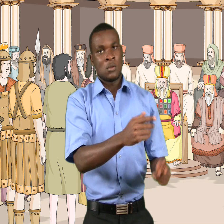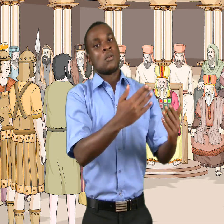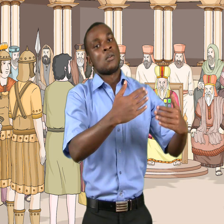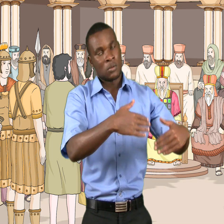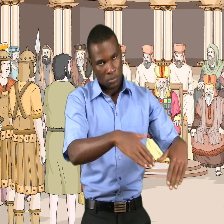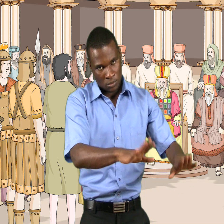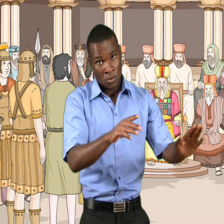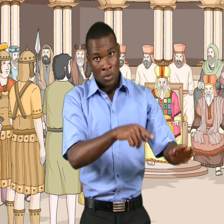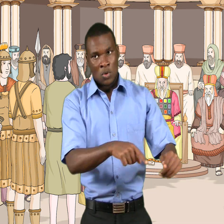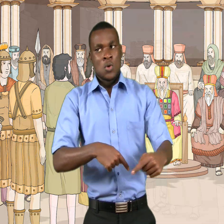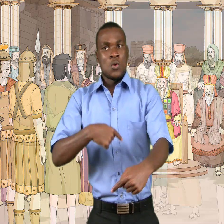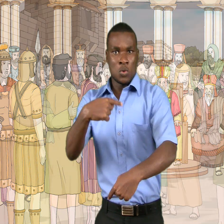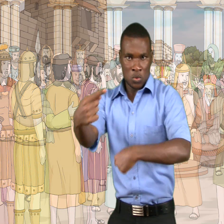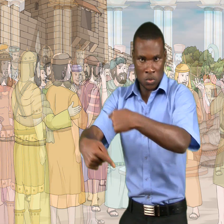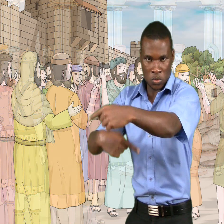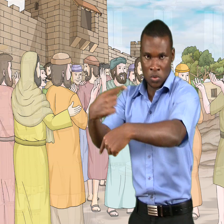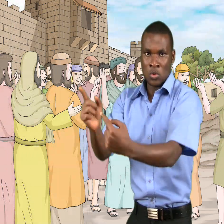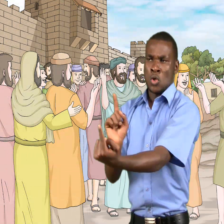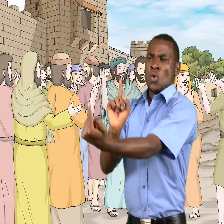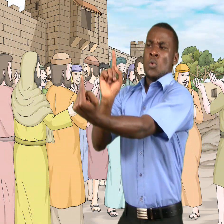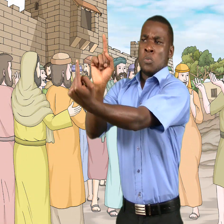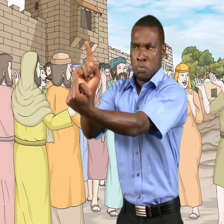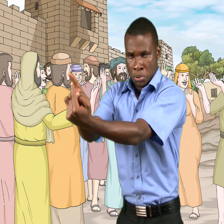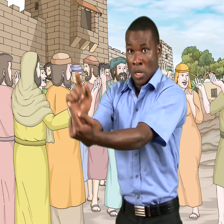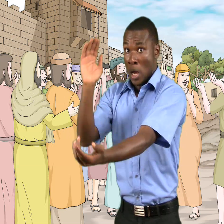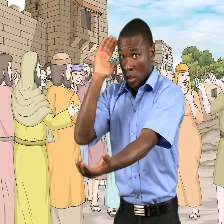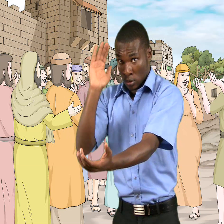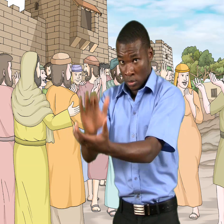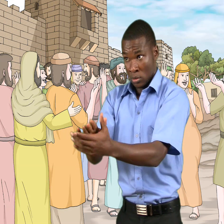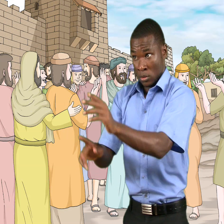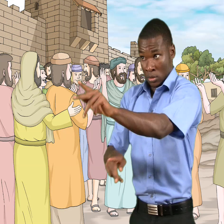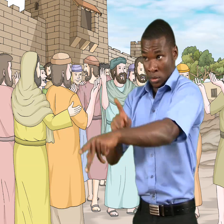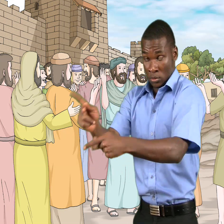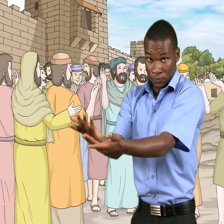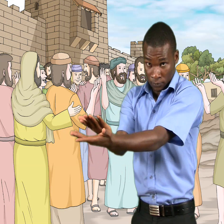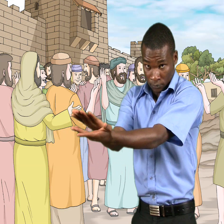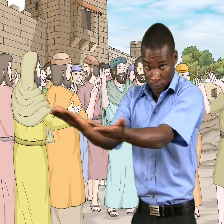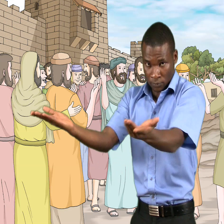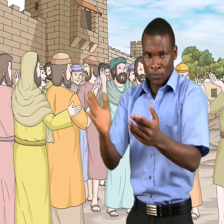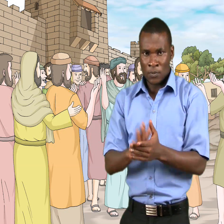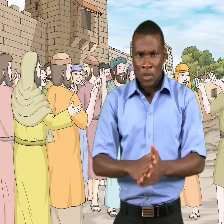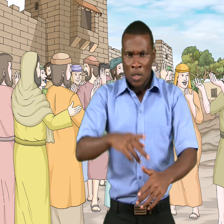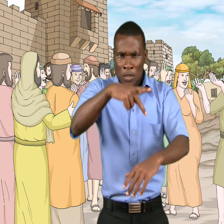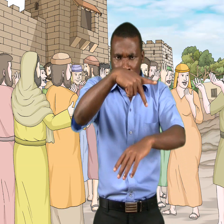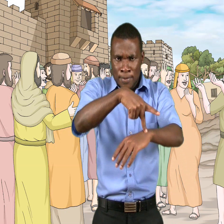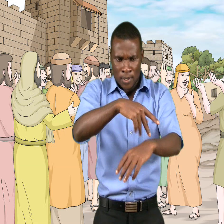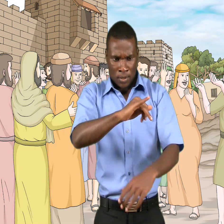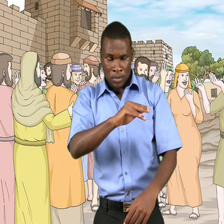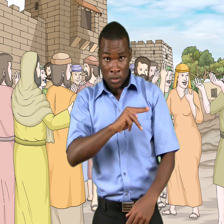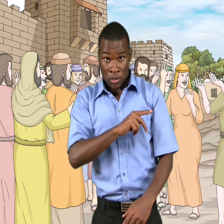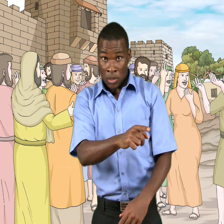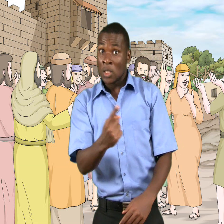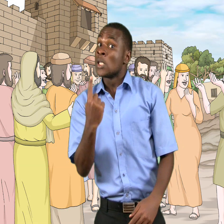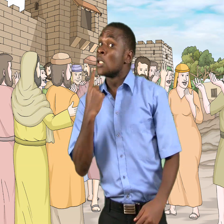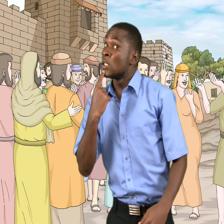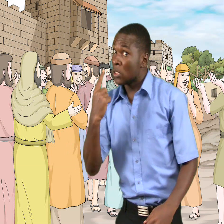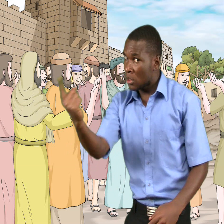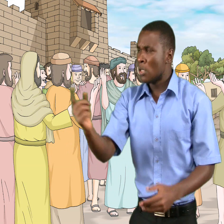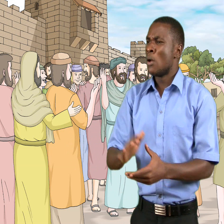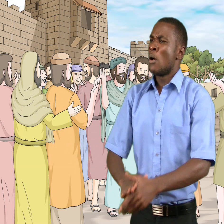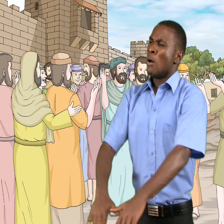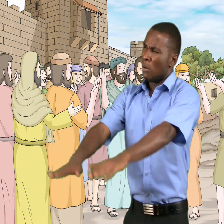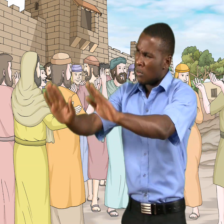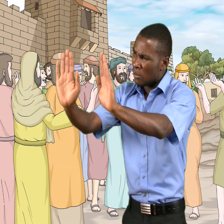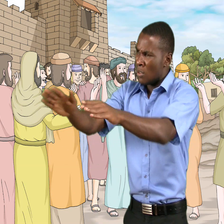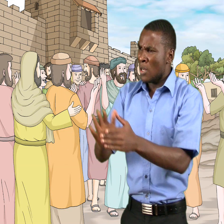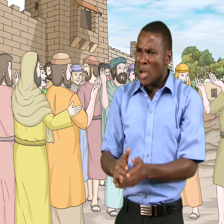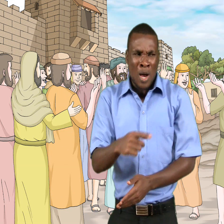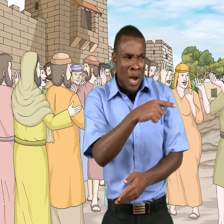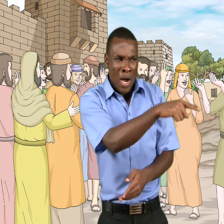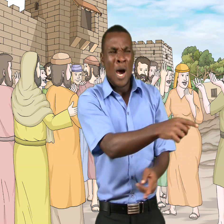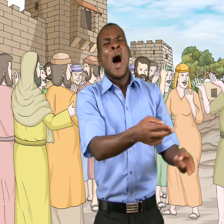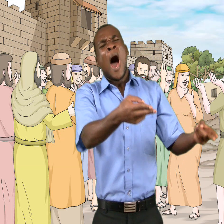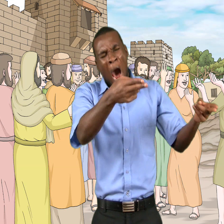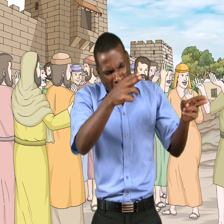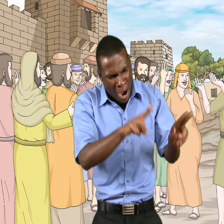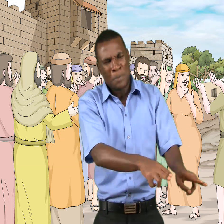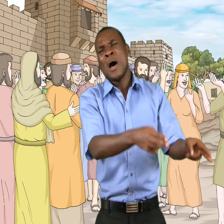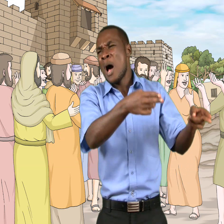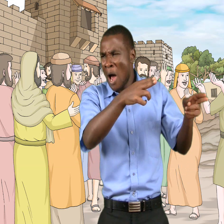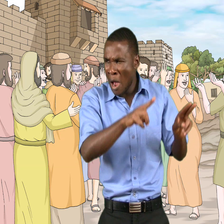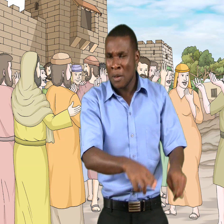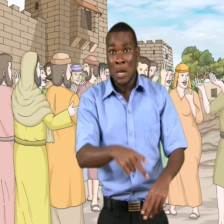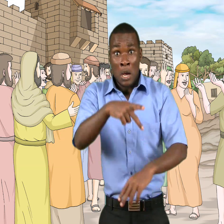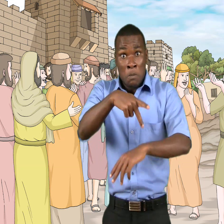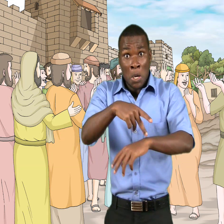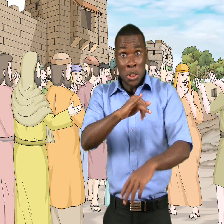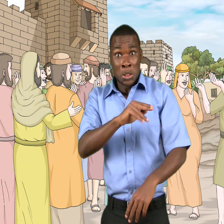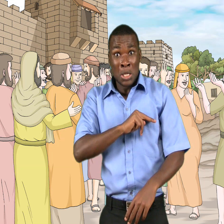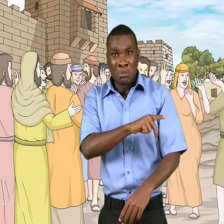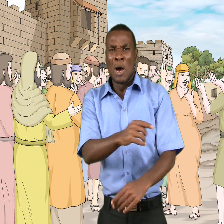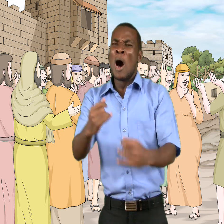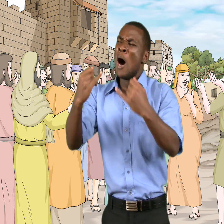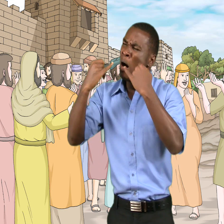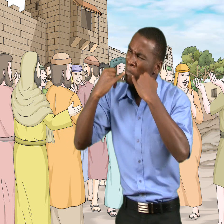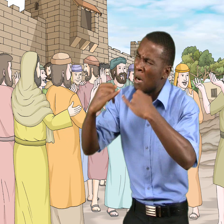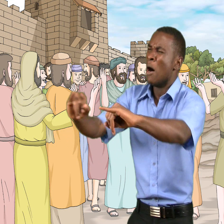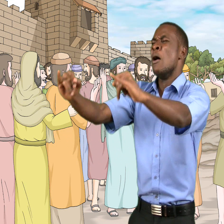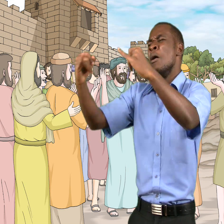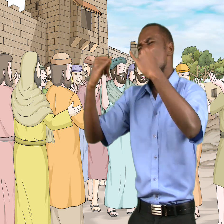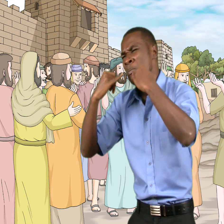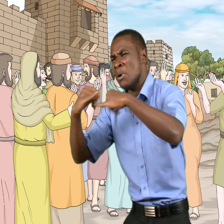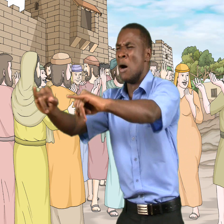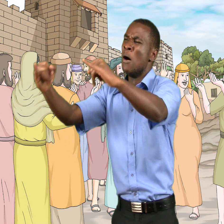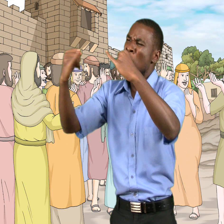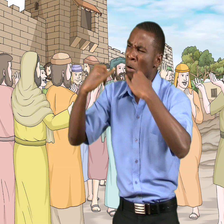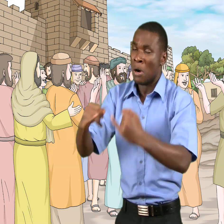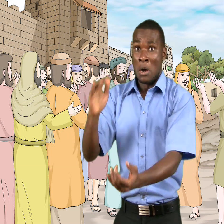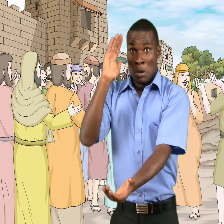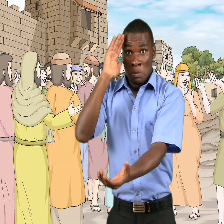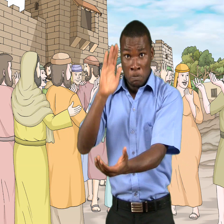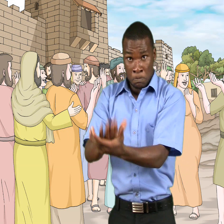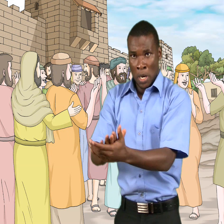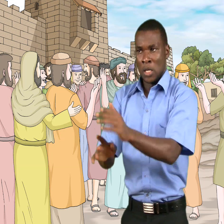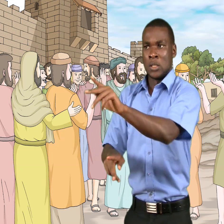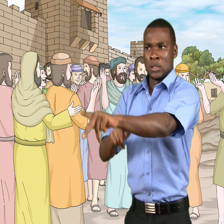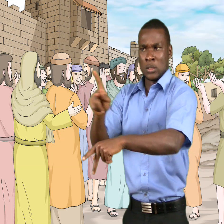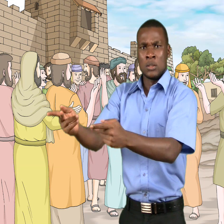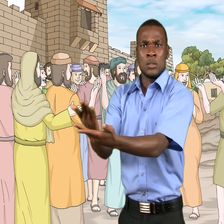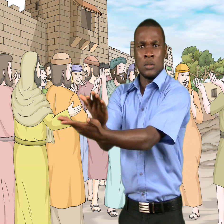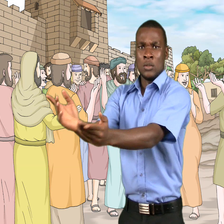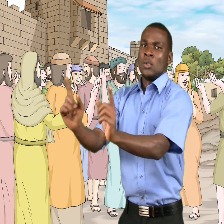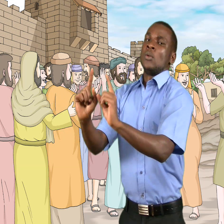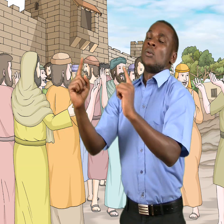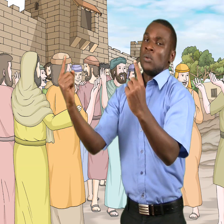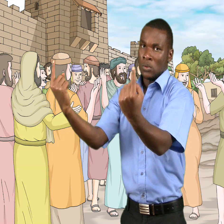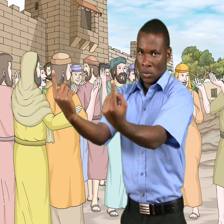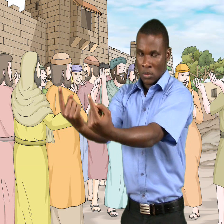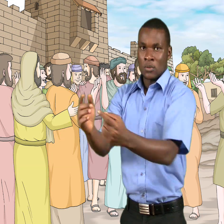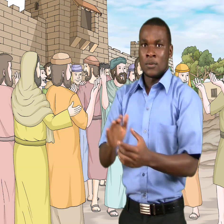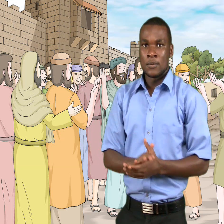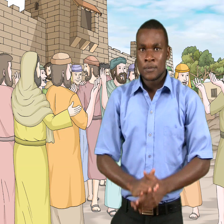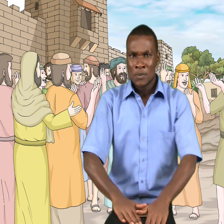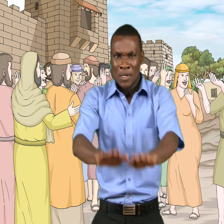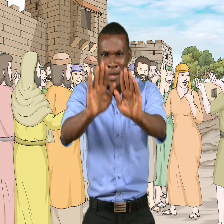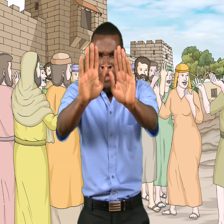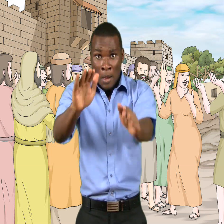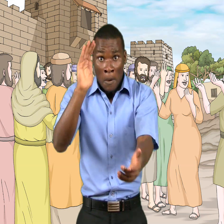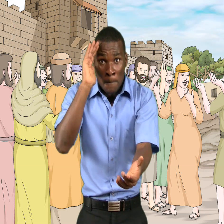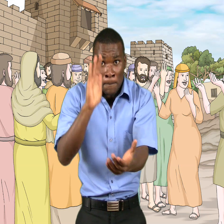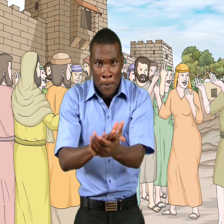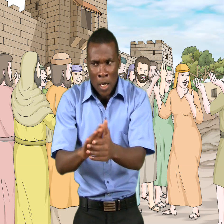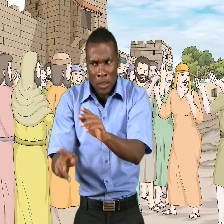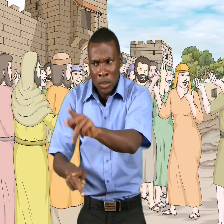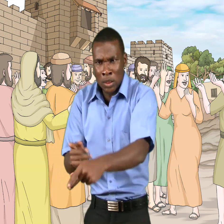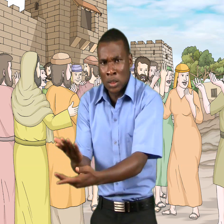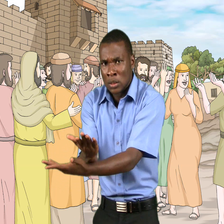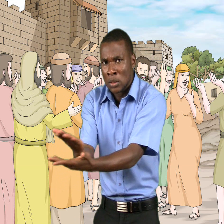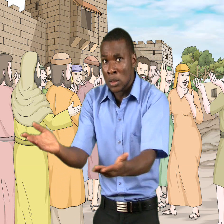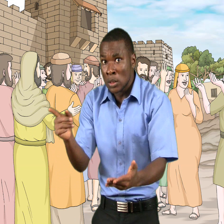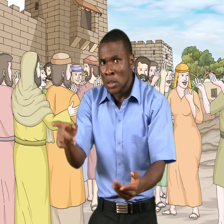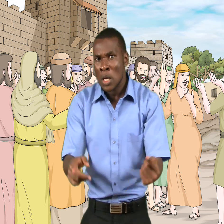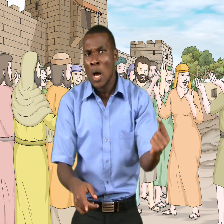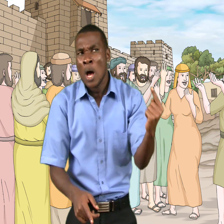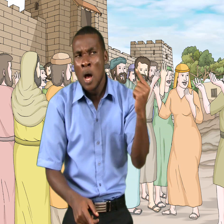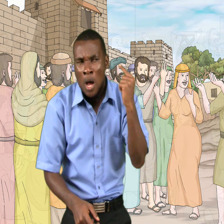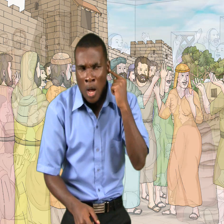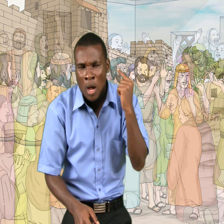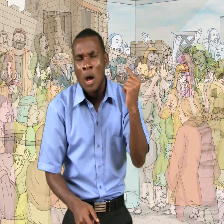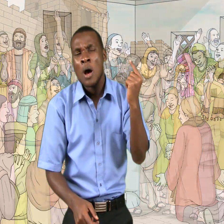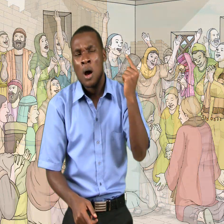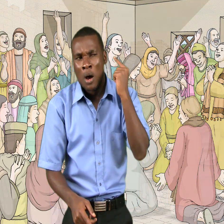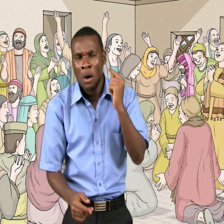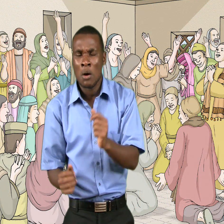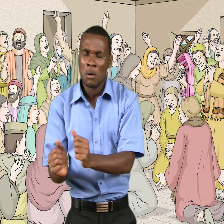On their release, Peter and John returned to their own people and reported everything that the chief priests and elders had said to them.